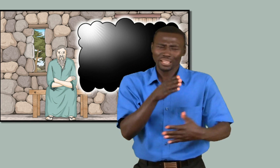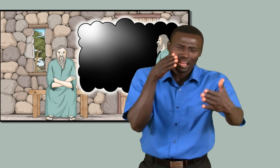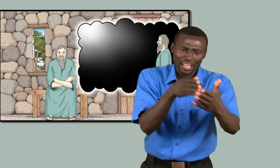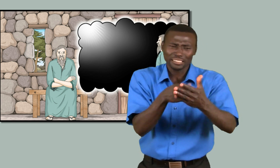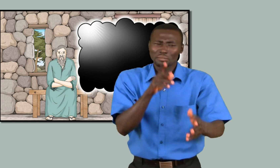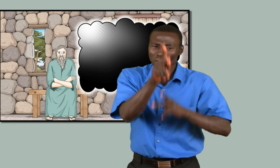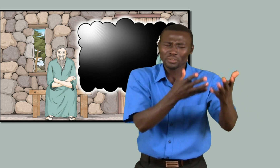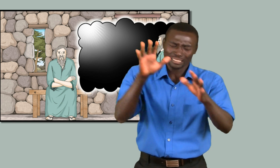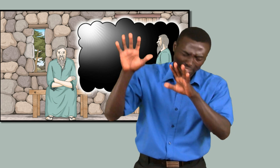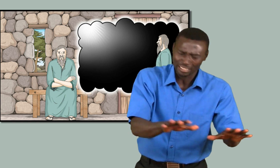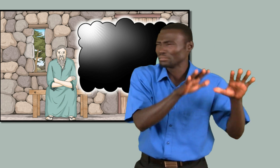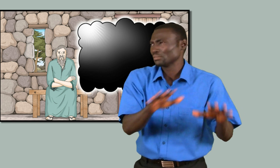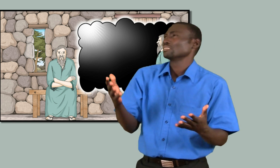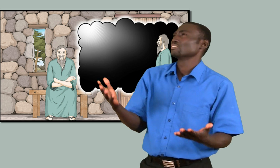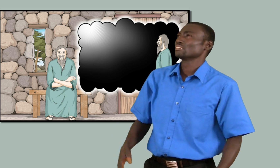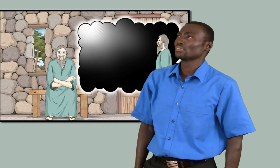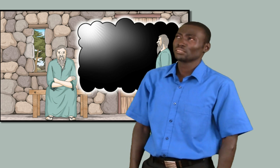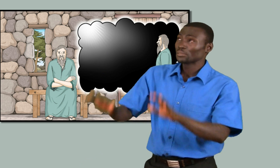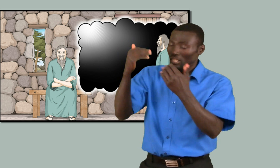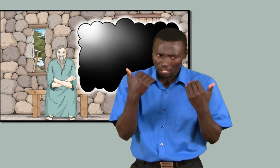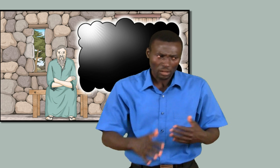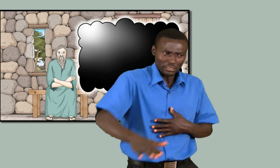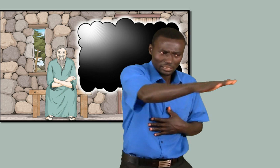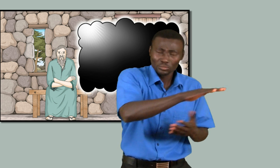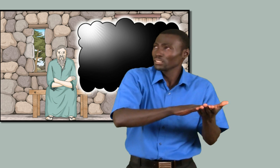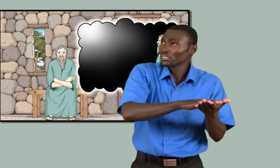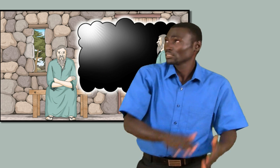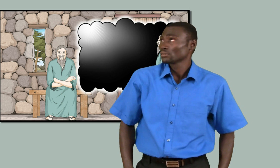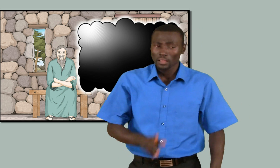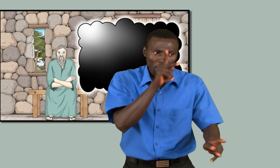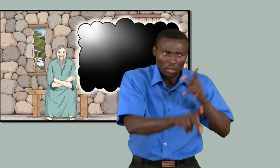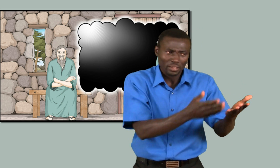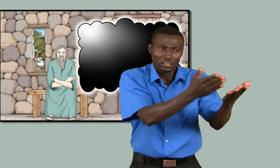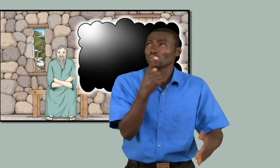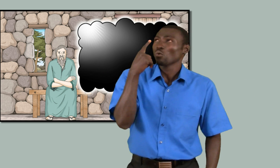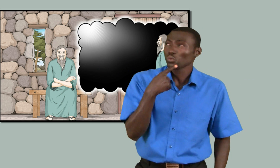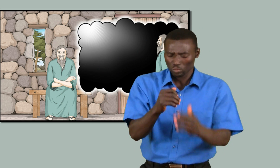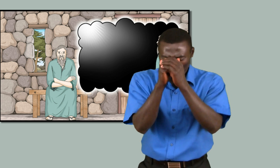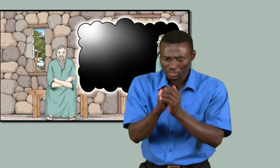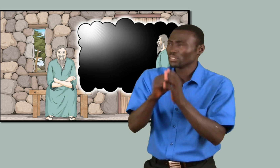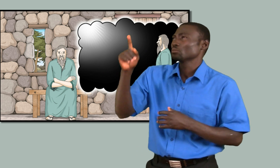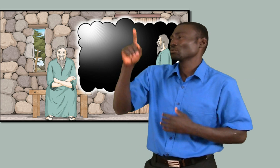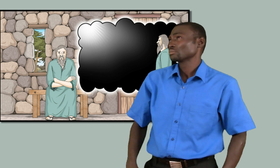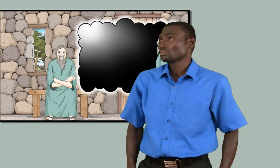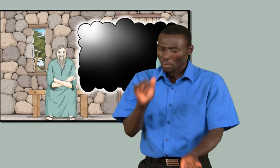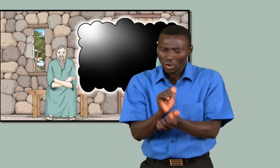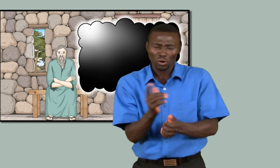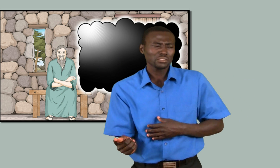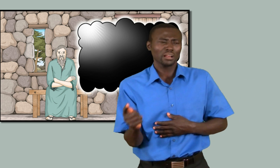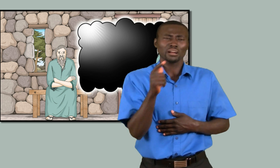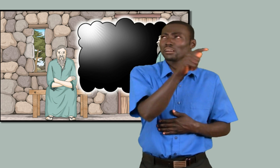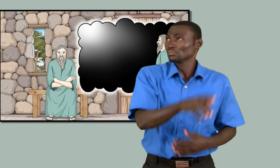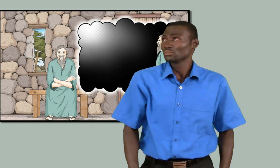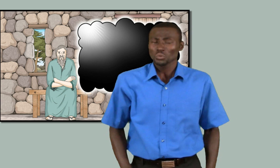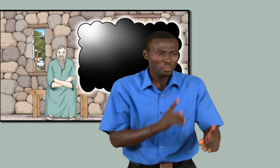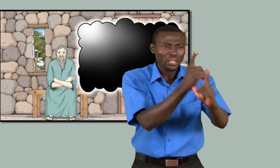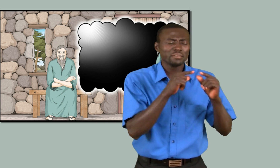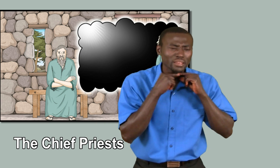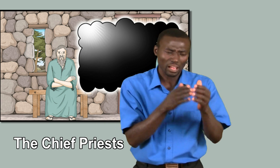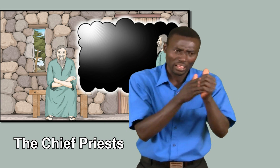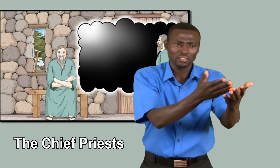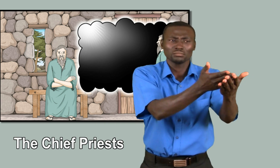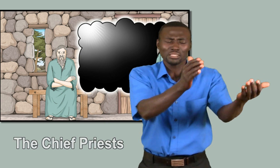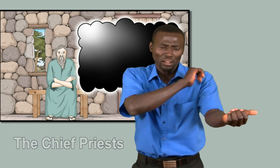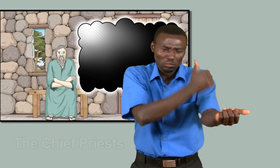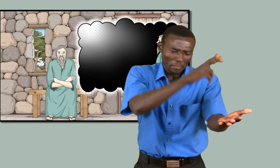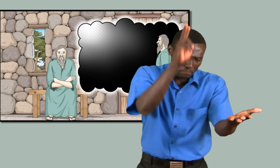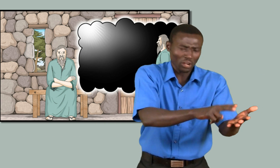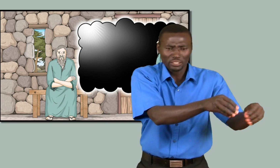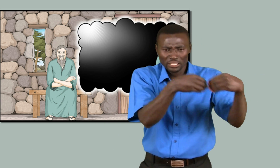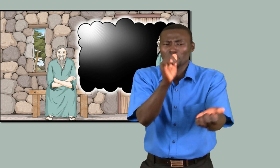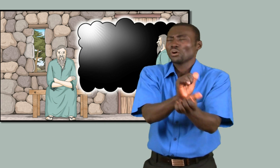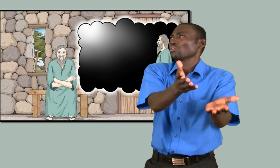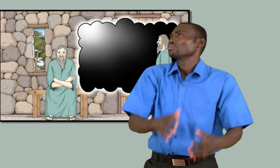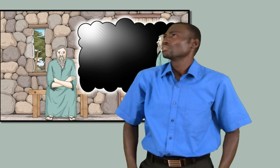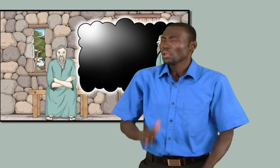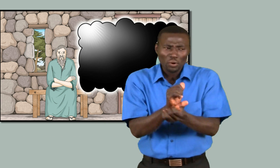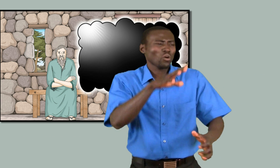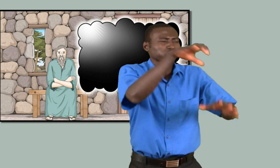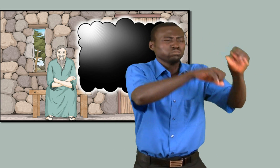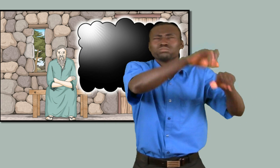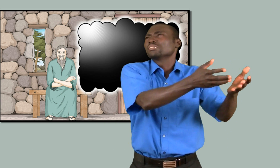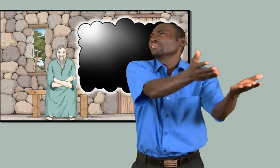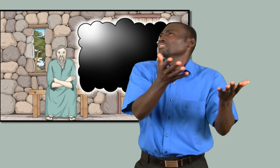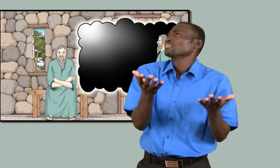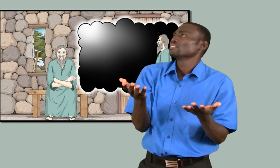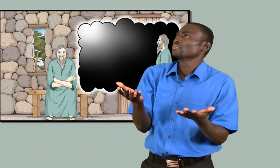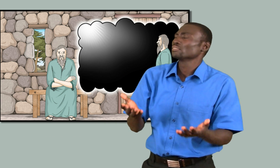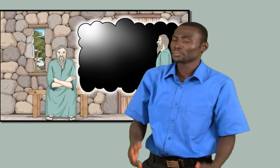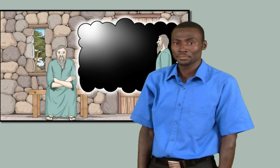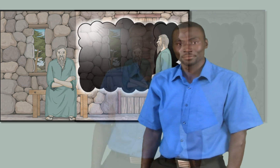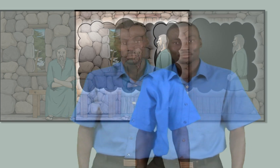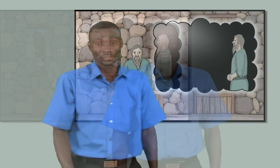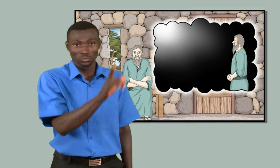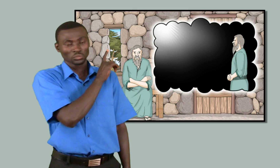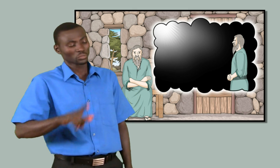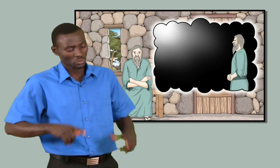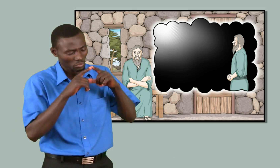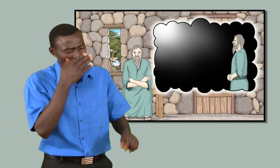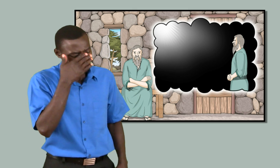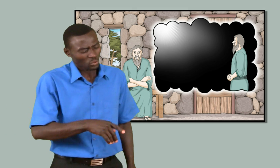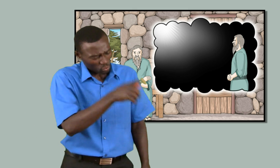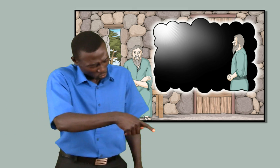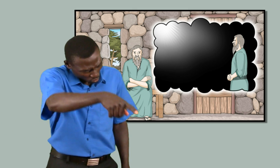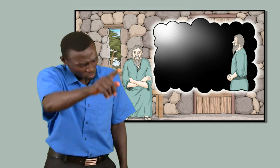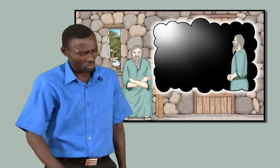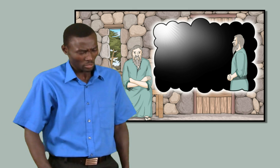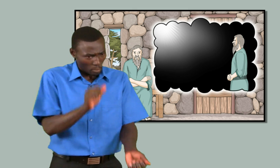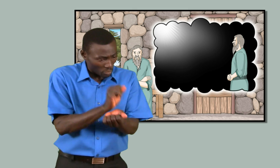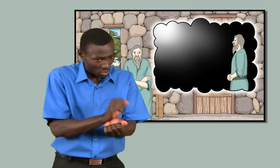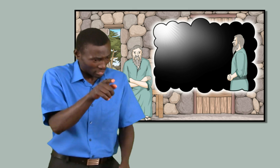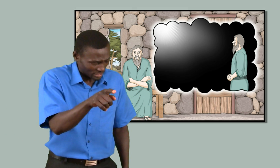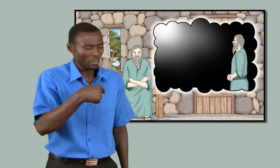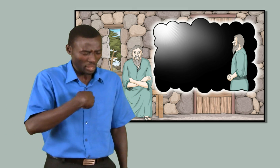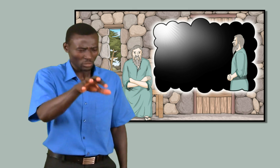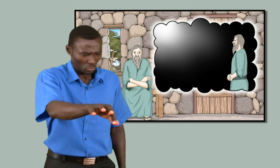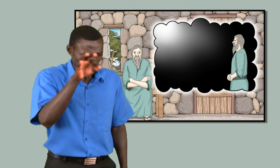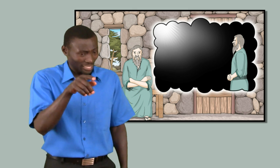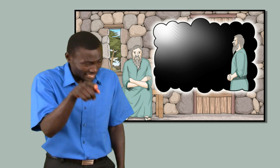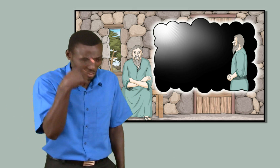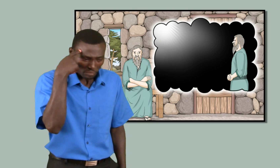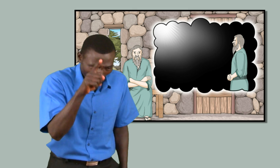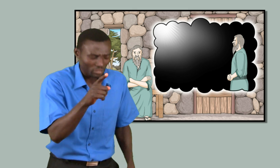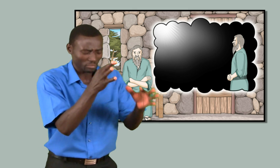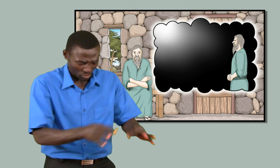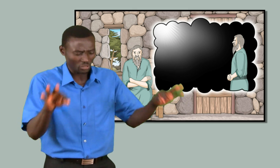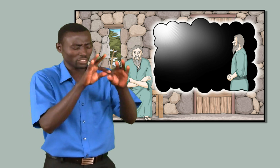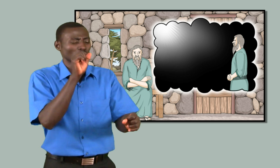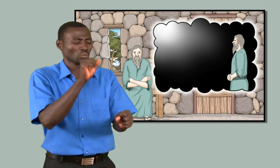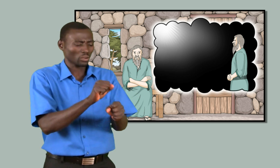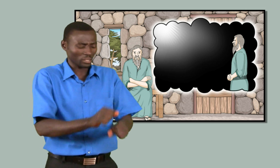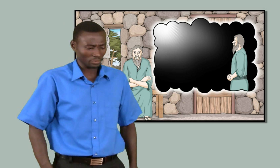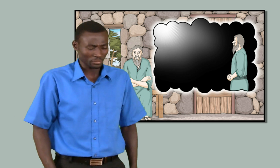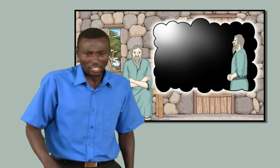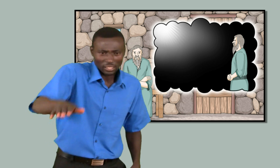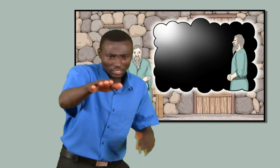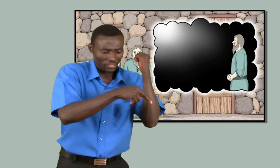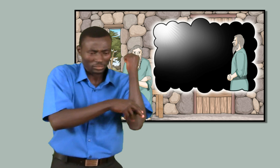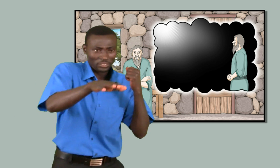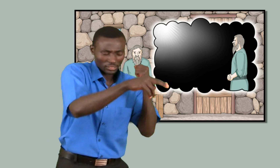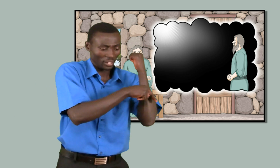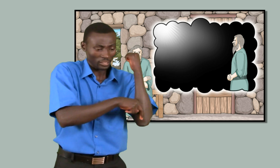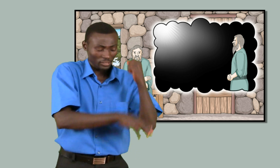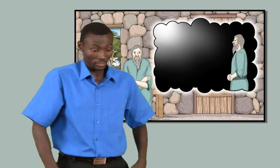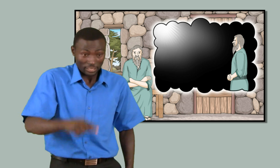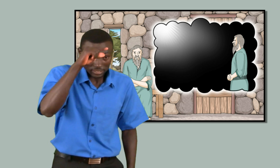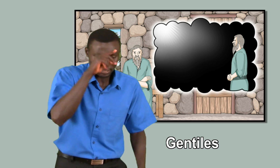And now he is here with authority from the chief priests to arrest all who call on Your name.” “Go!” said the Lord.